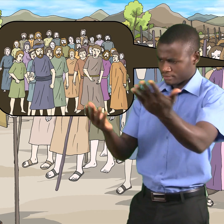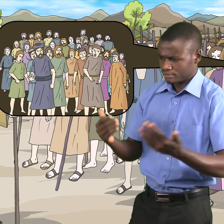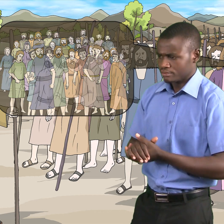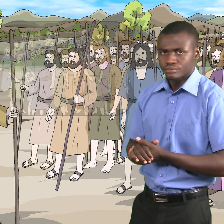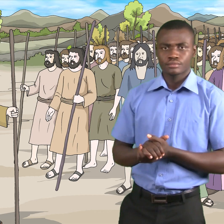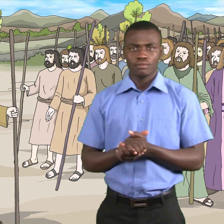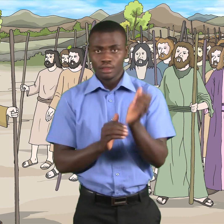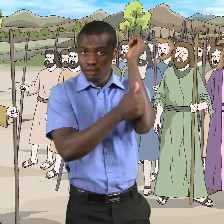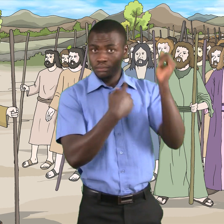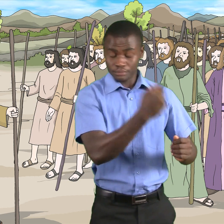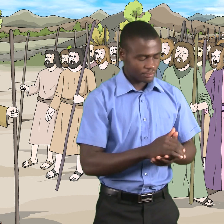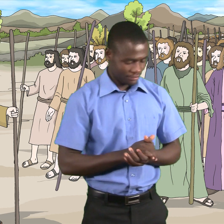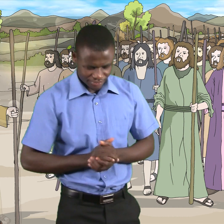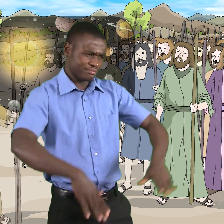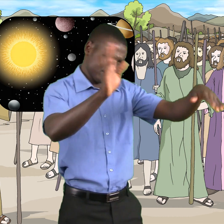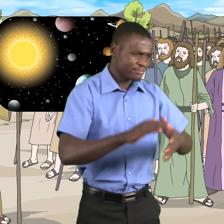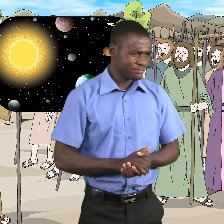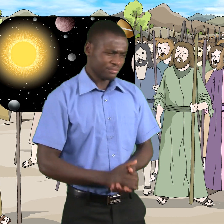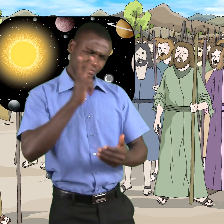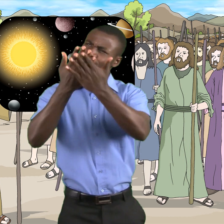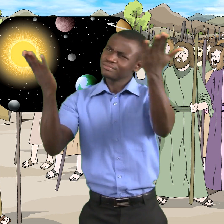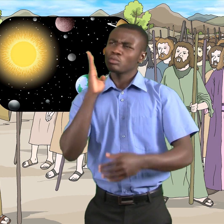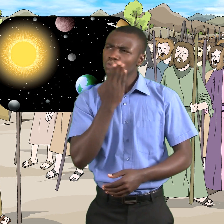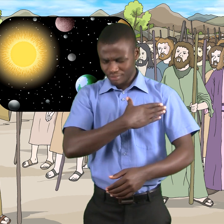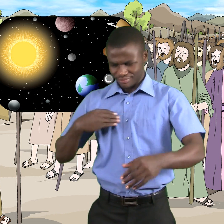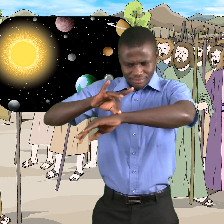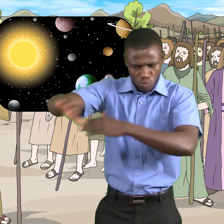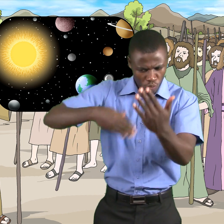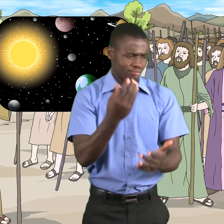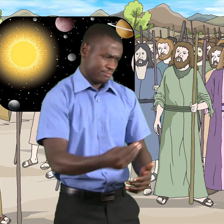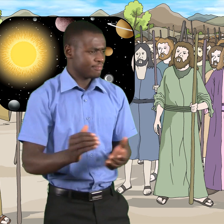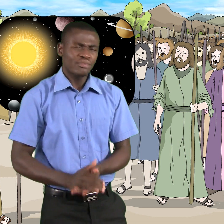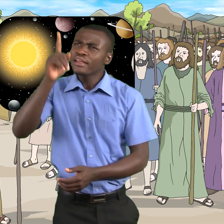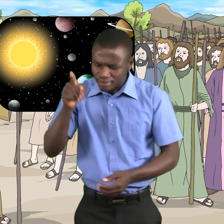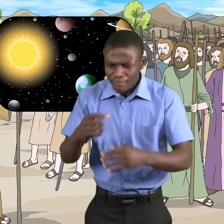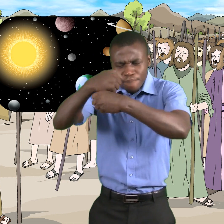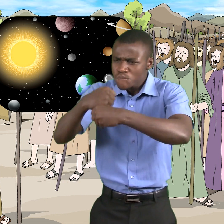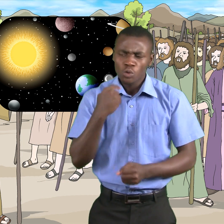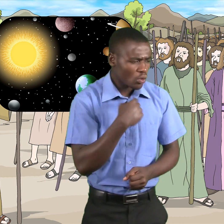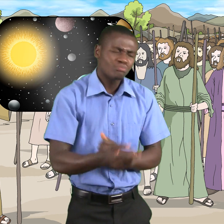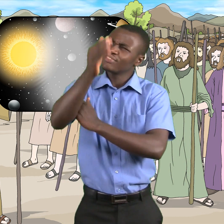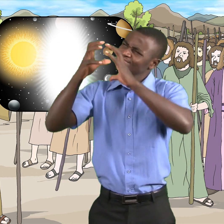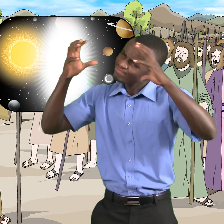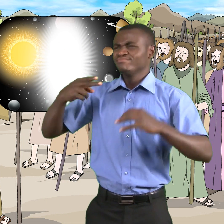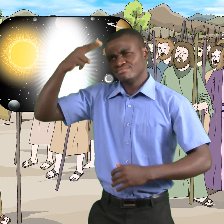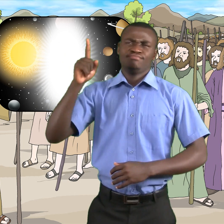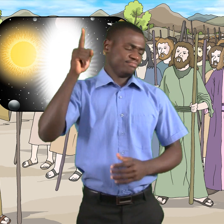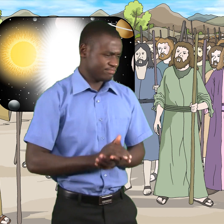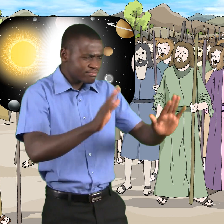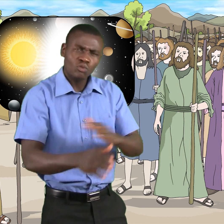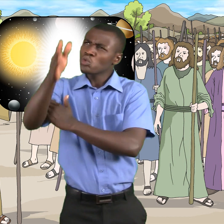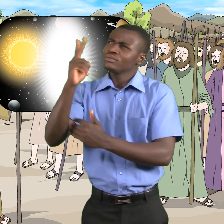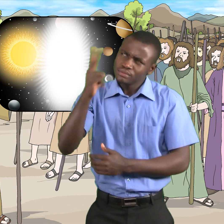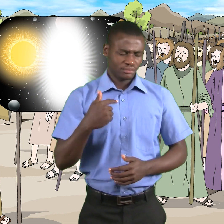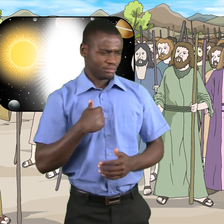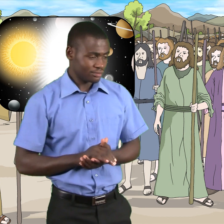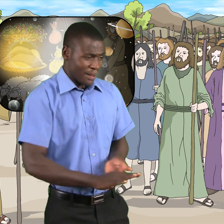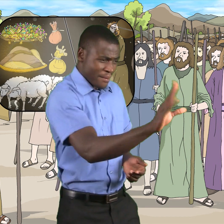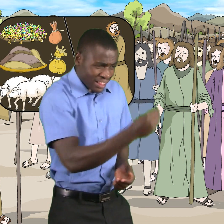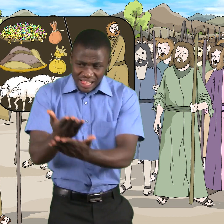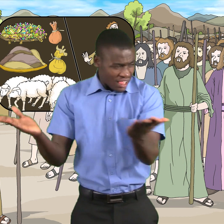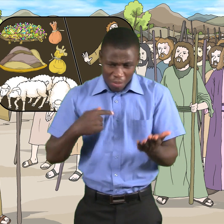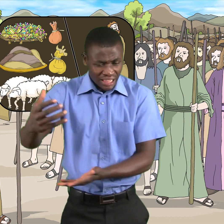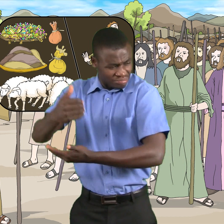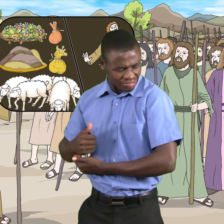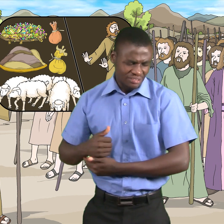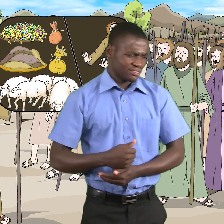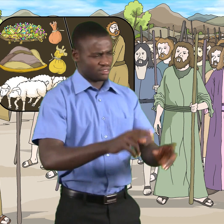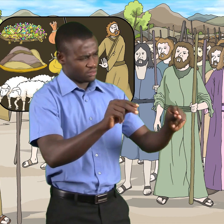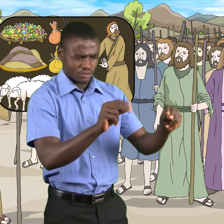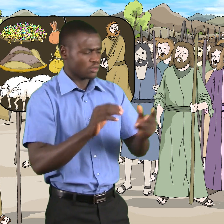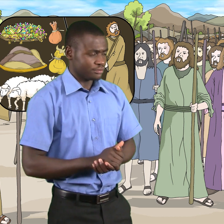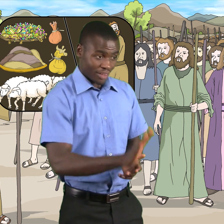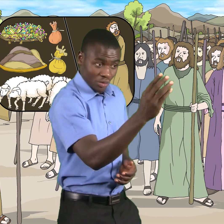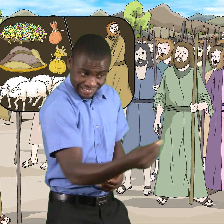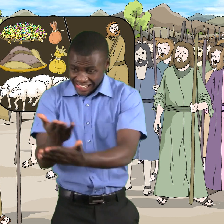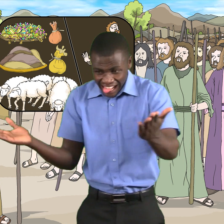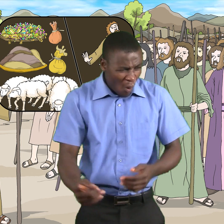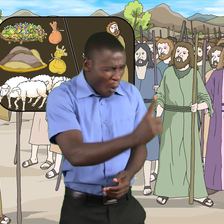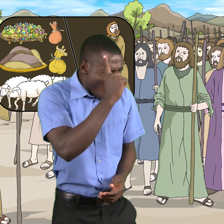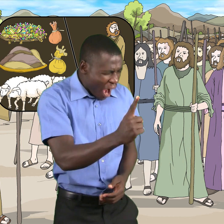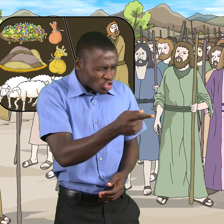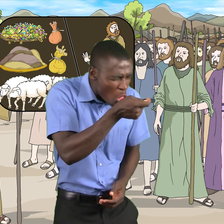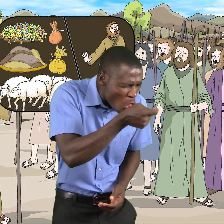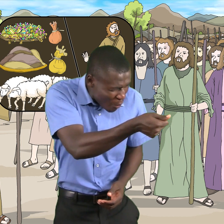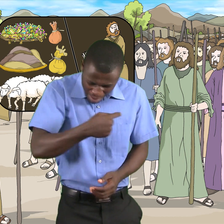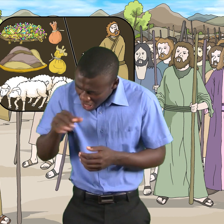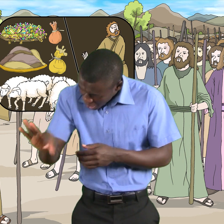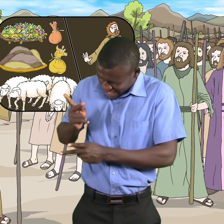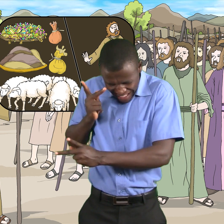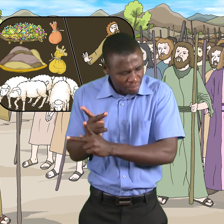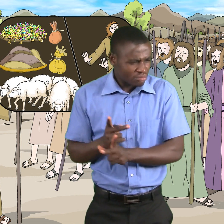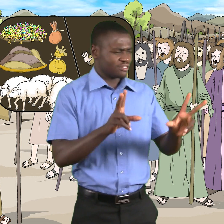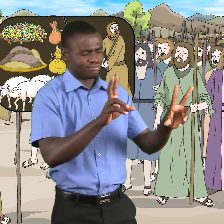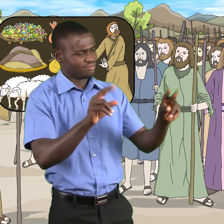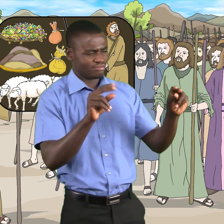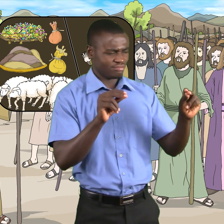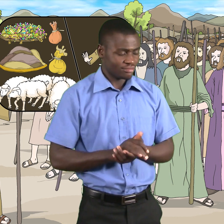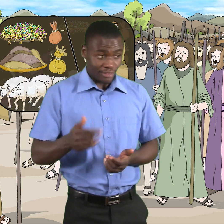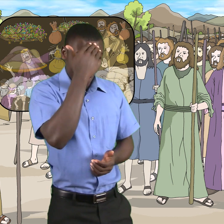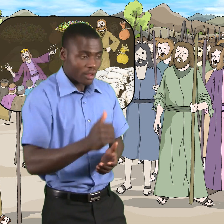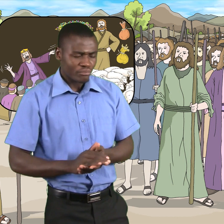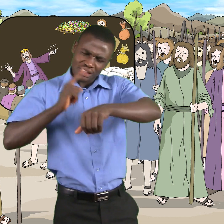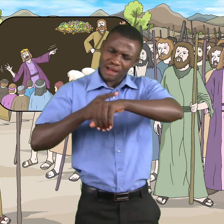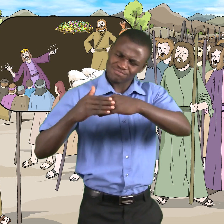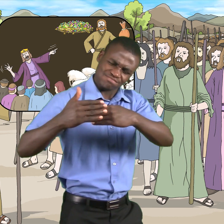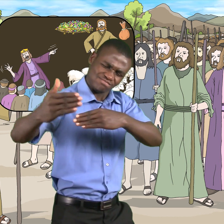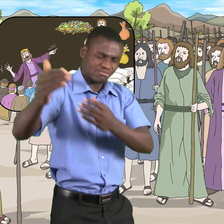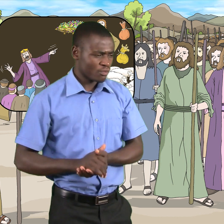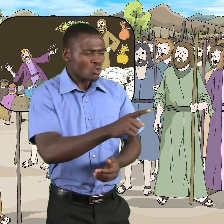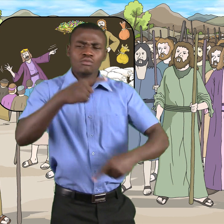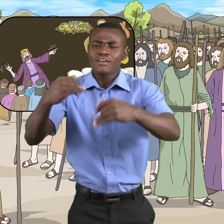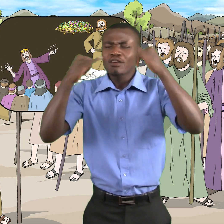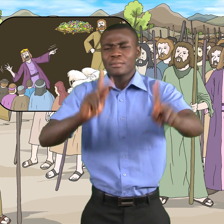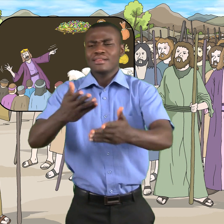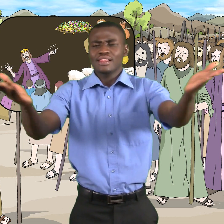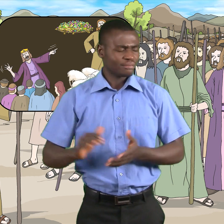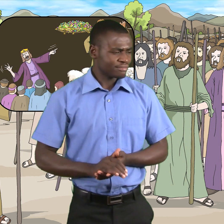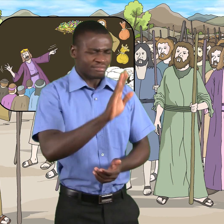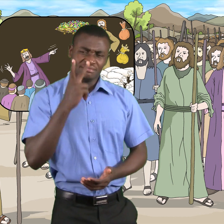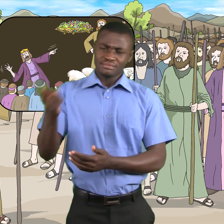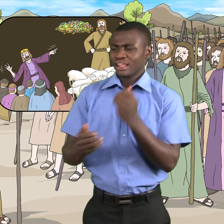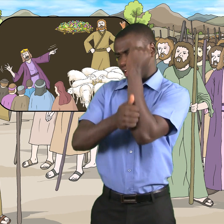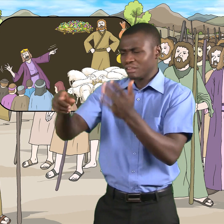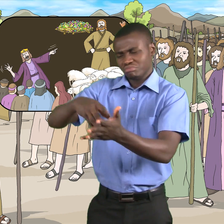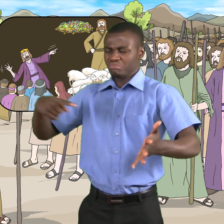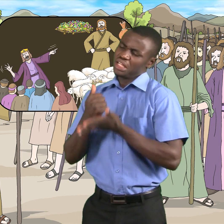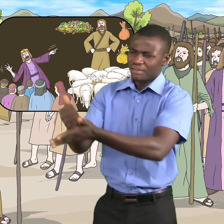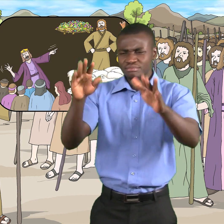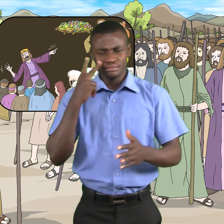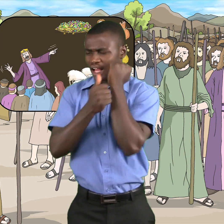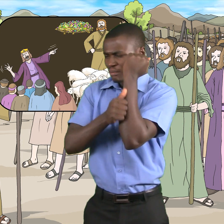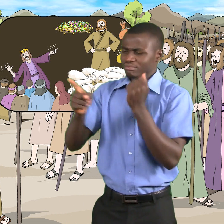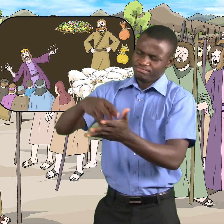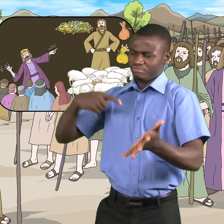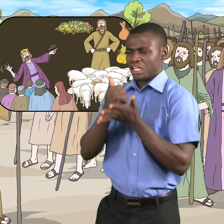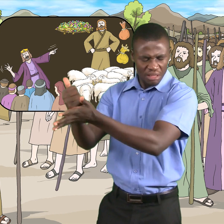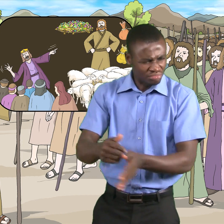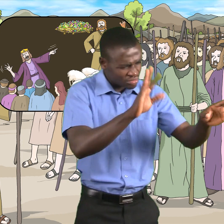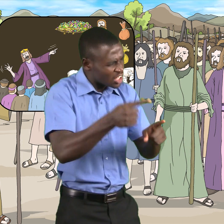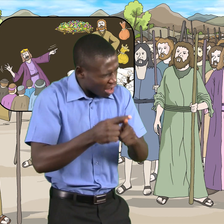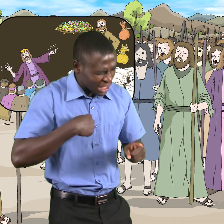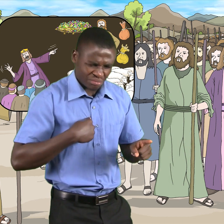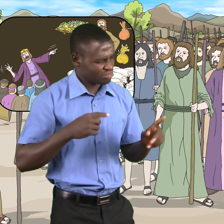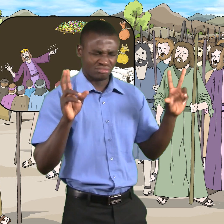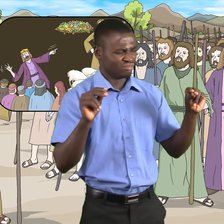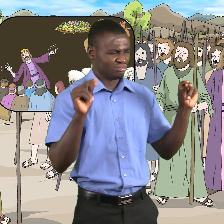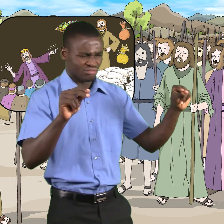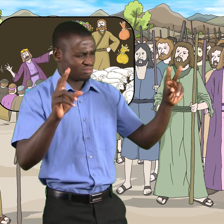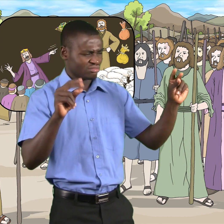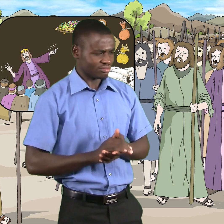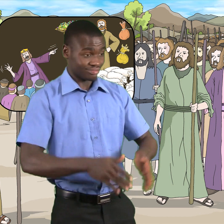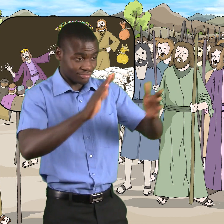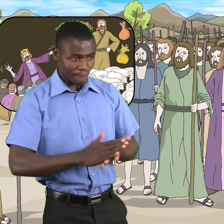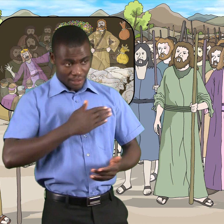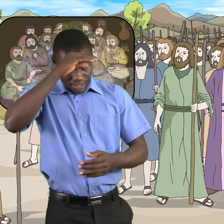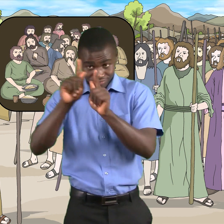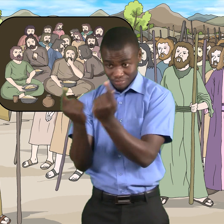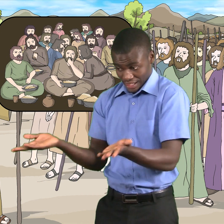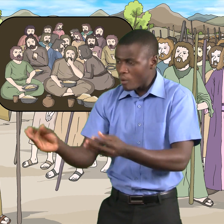But Abram replied to the king of Sodom, “I have raised my hand to the LORD God Most High, Creator of heaven and earth, that I will not accept even a thread, or a strap of a sandal, or anything that belongs to you, lest you should say, ‘I have made Abram rich.’